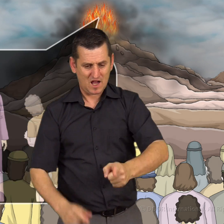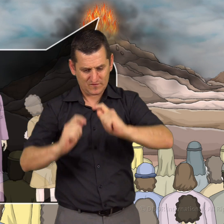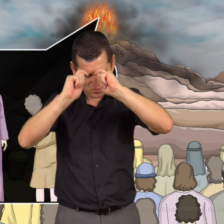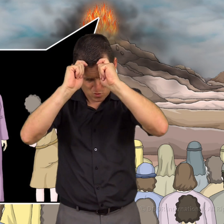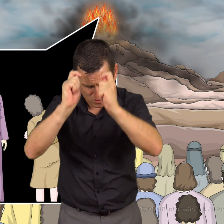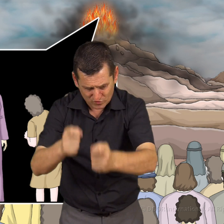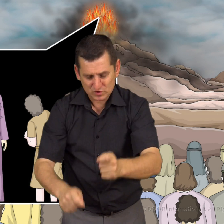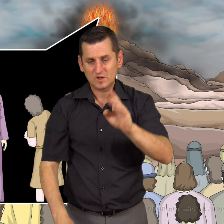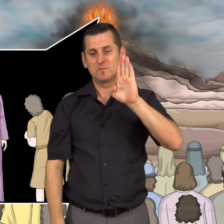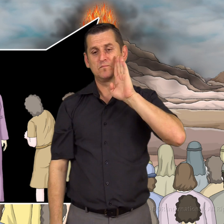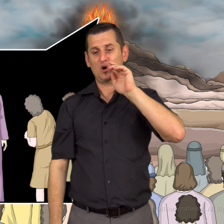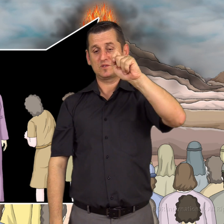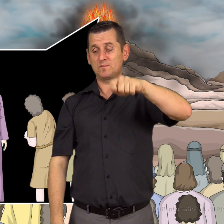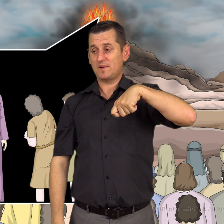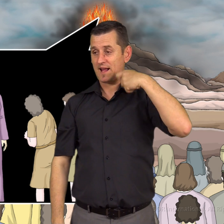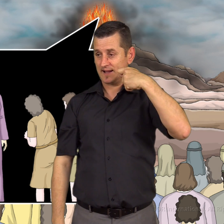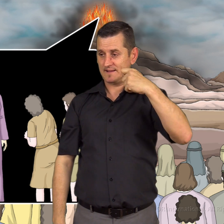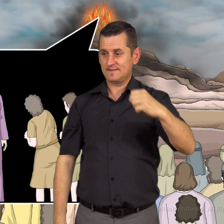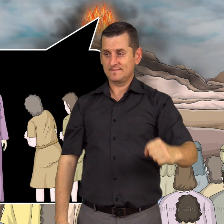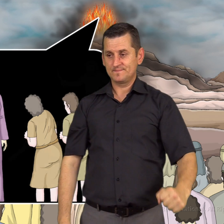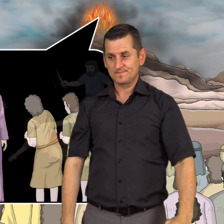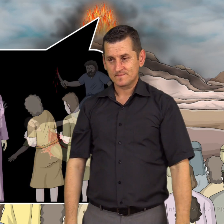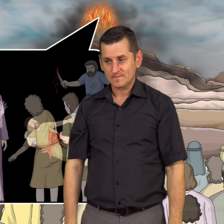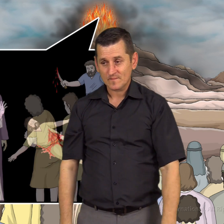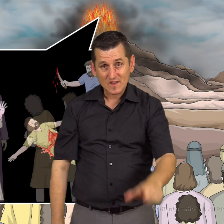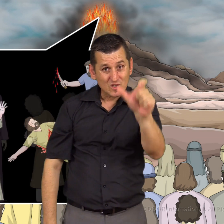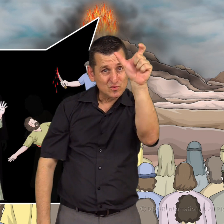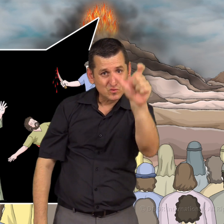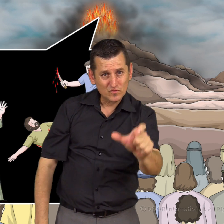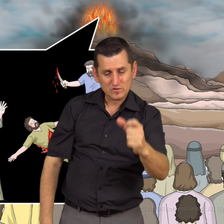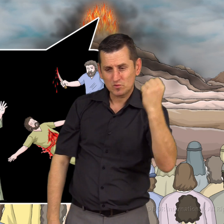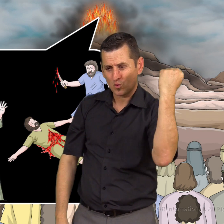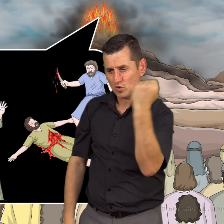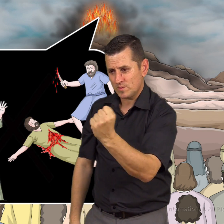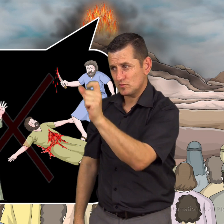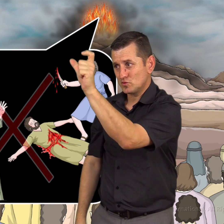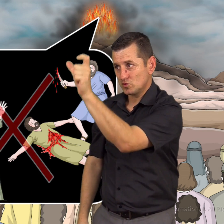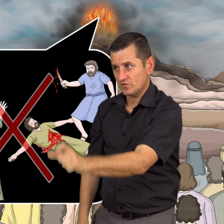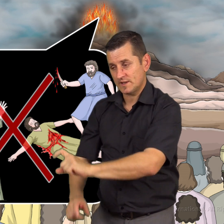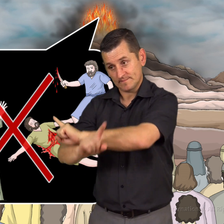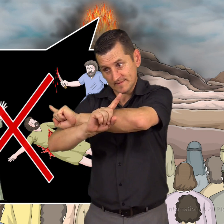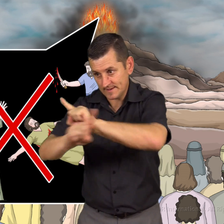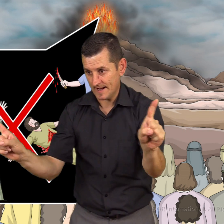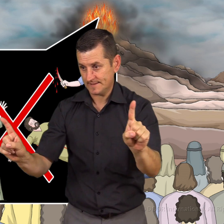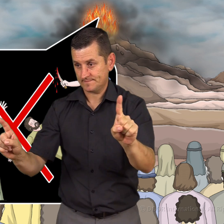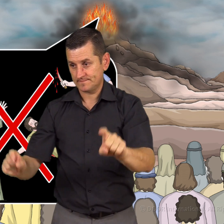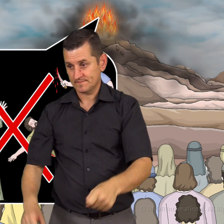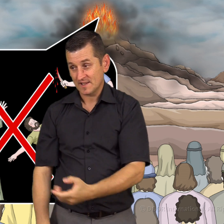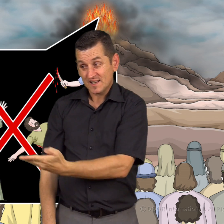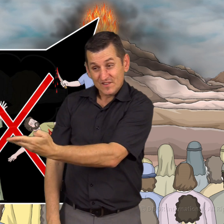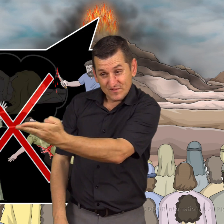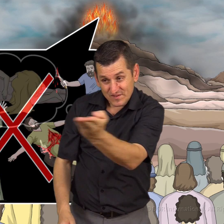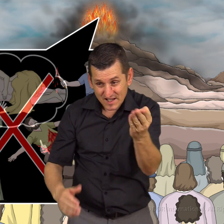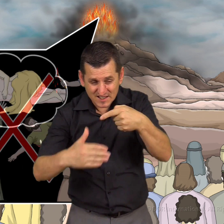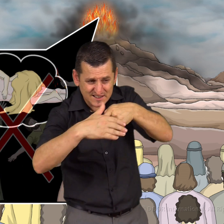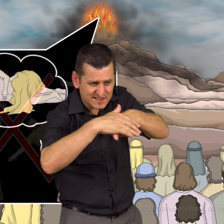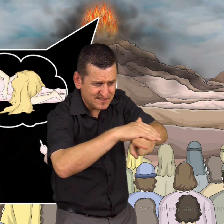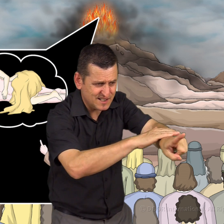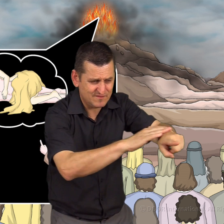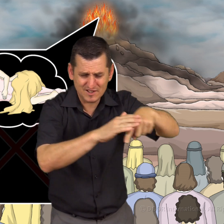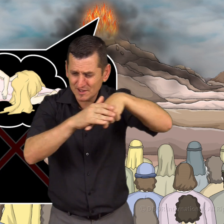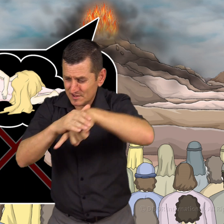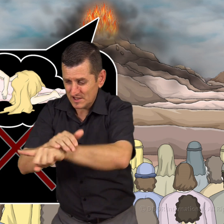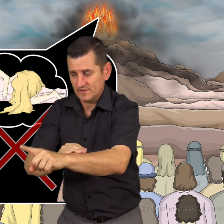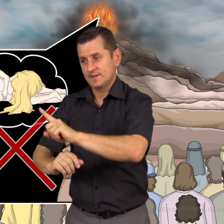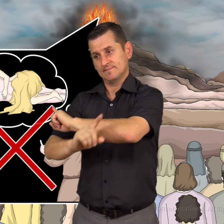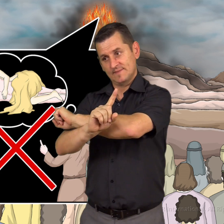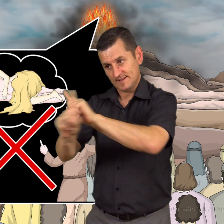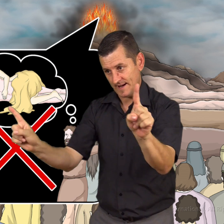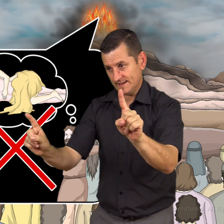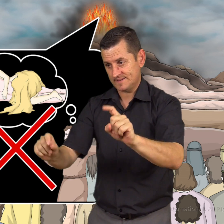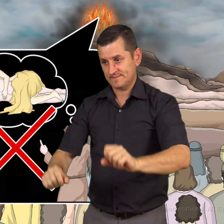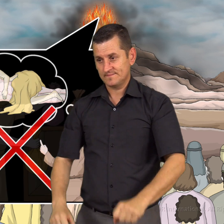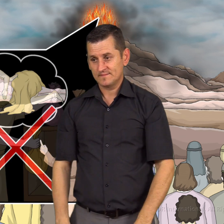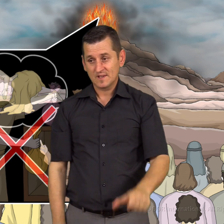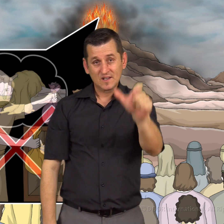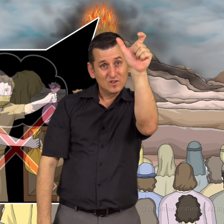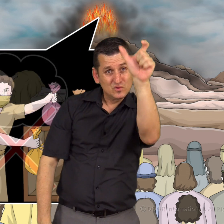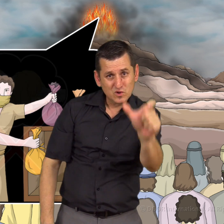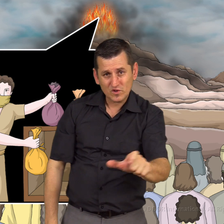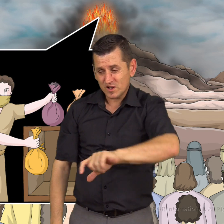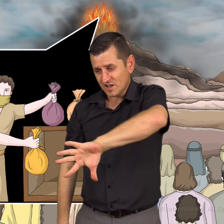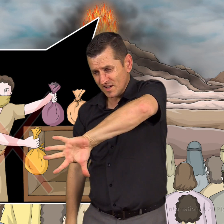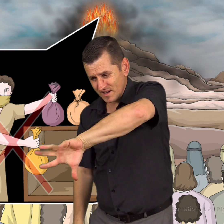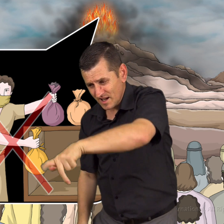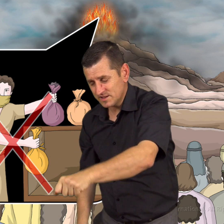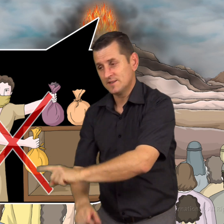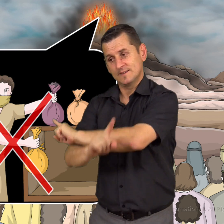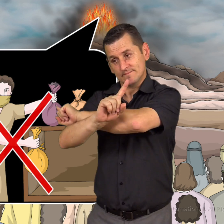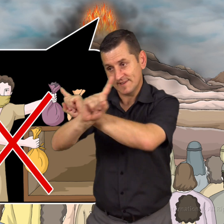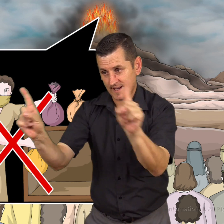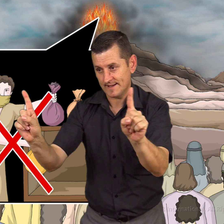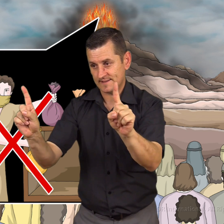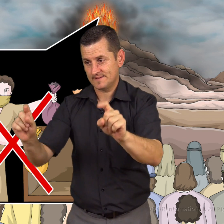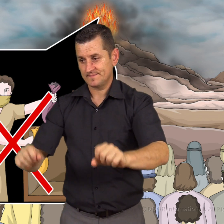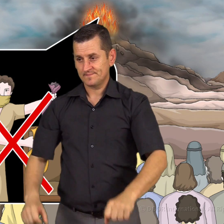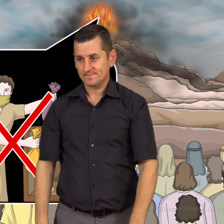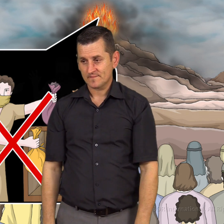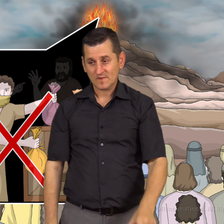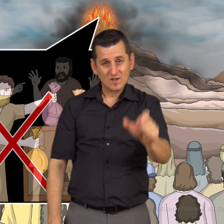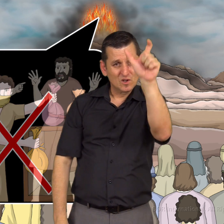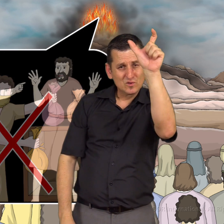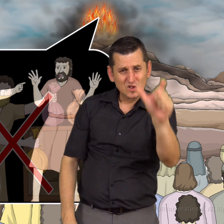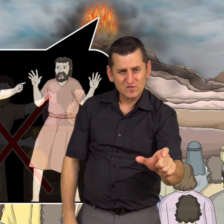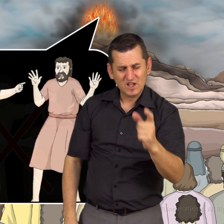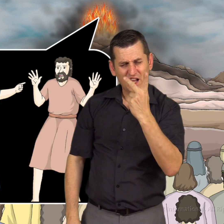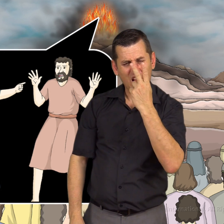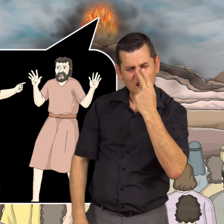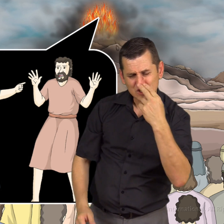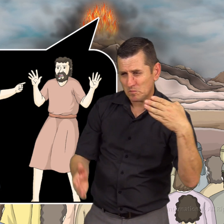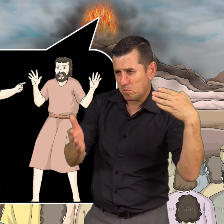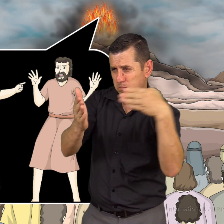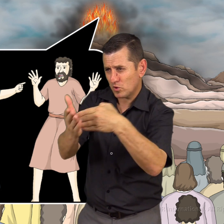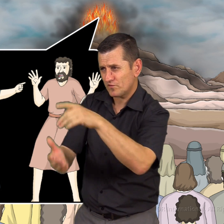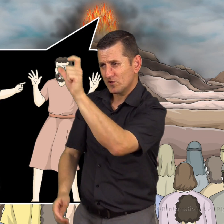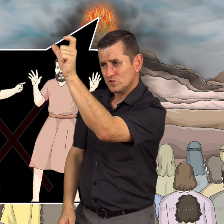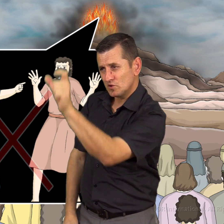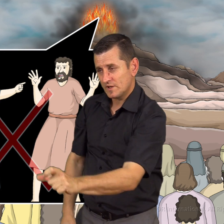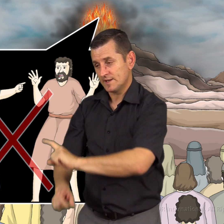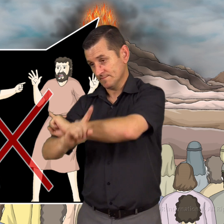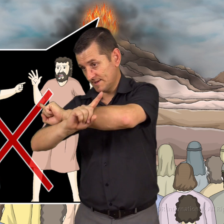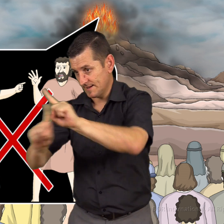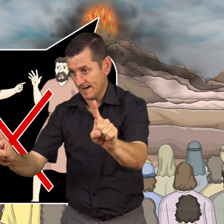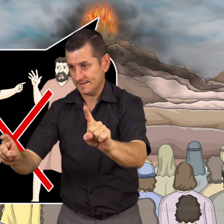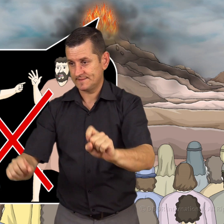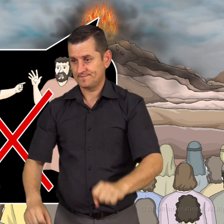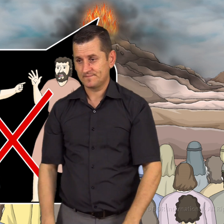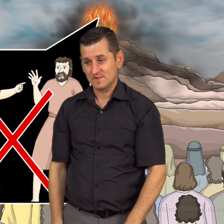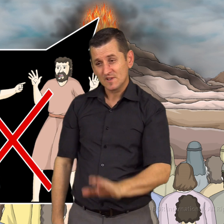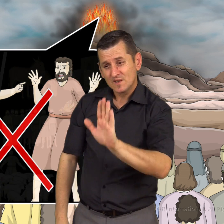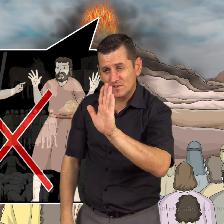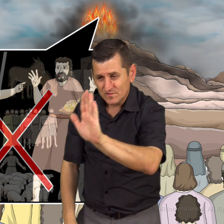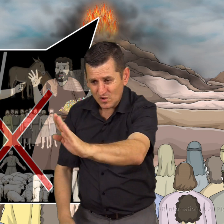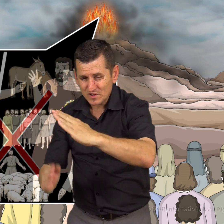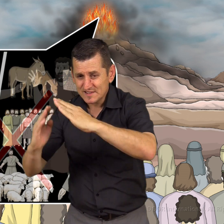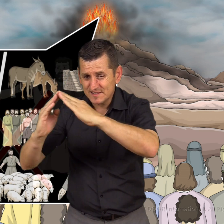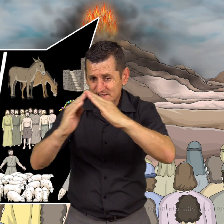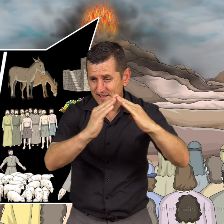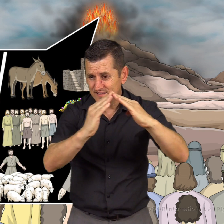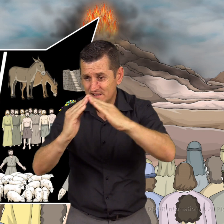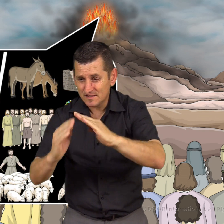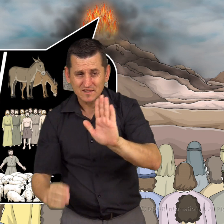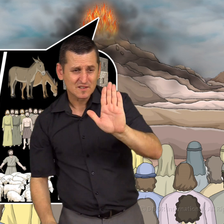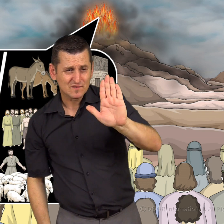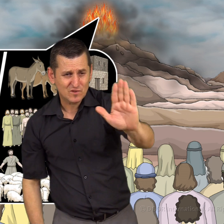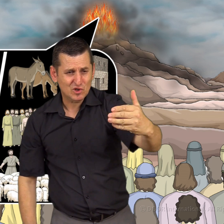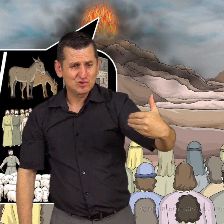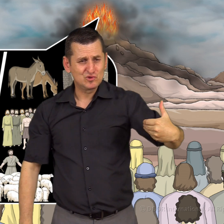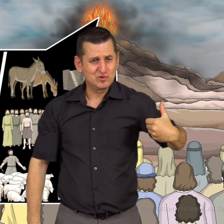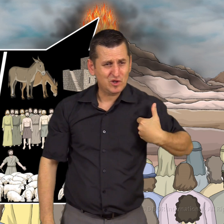You shall not murder. You shall not commit adultery. You shall not steal. You shall not bear false witness against your neighbor.